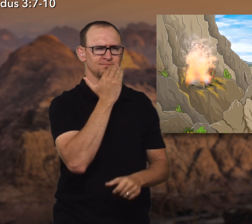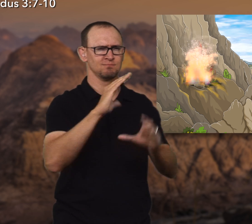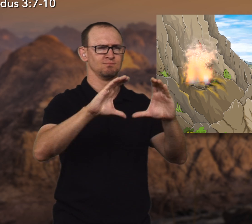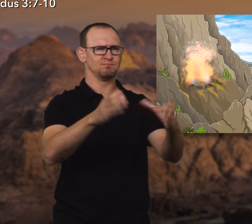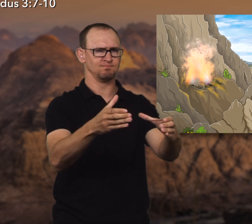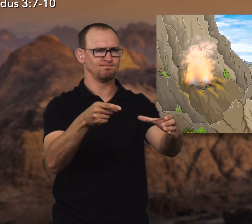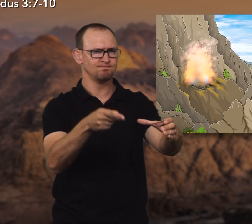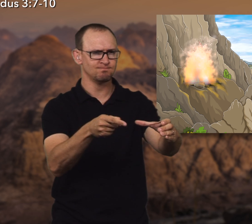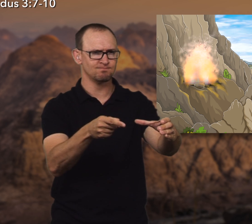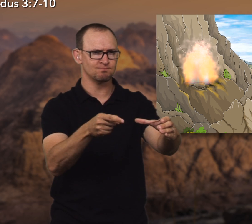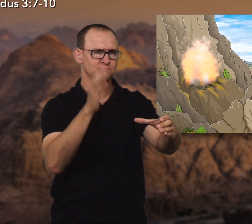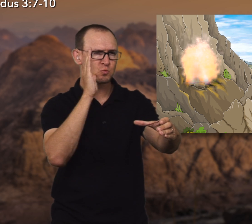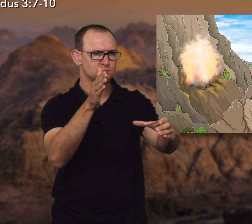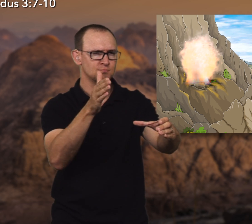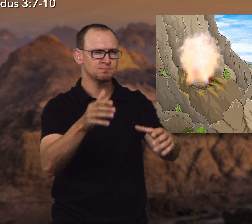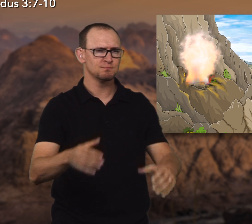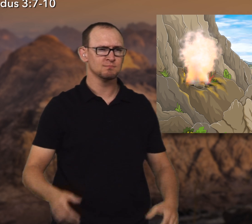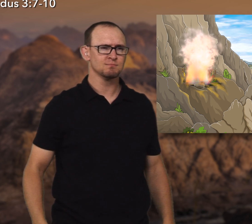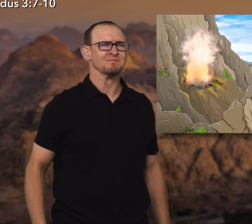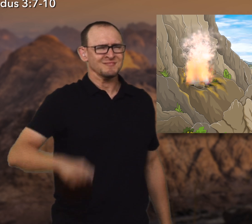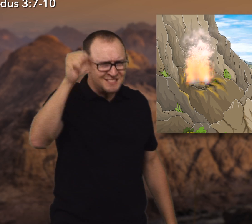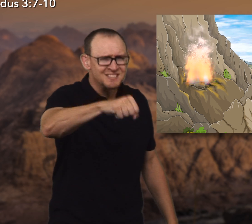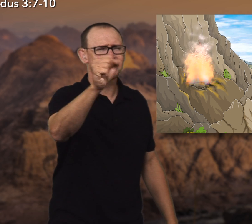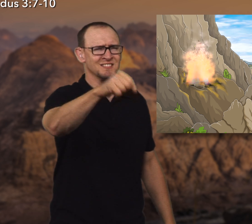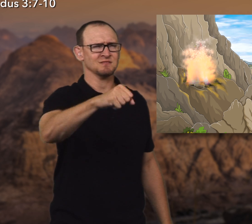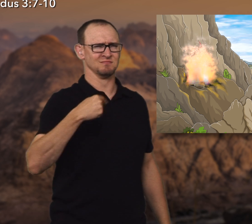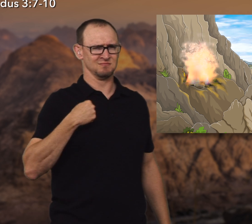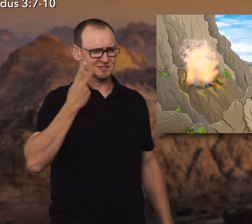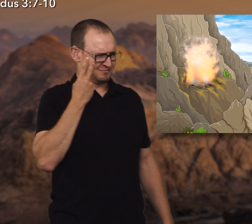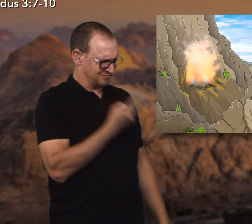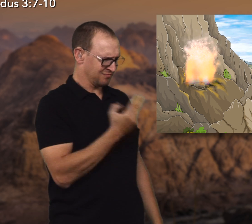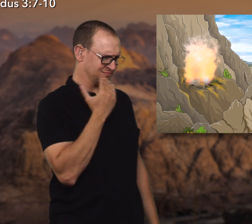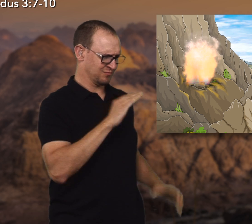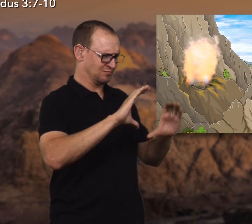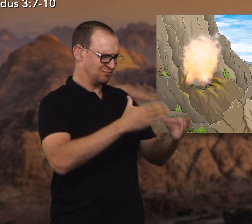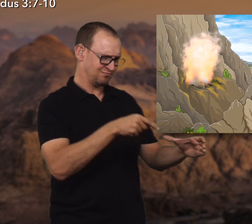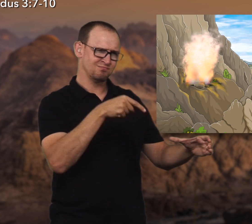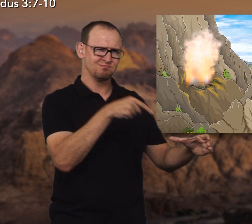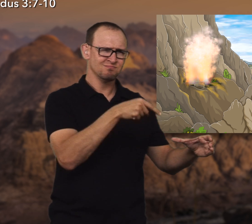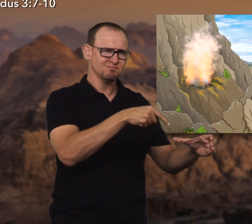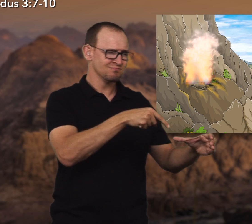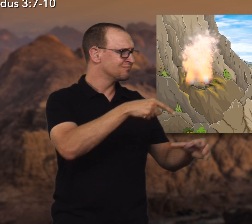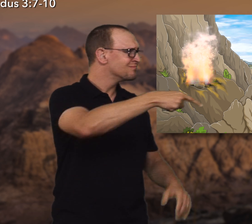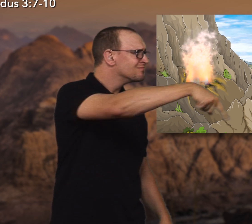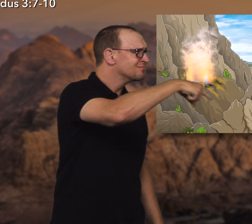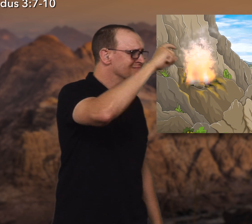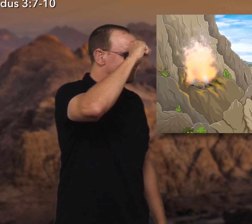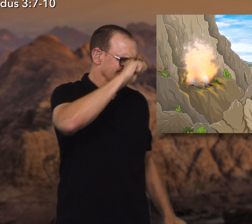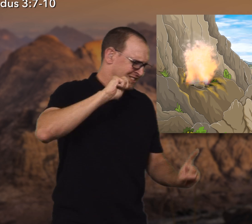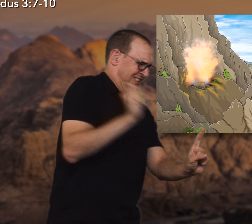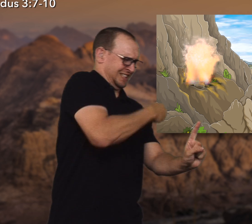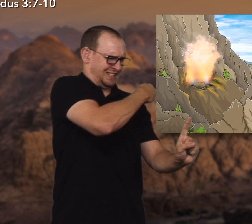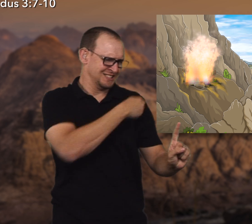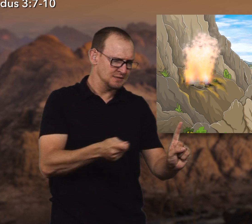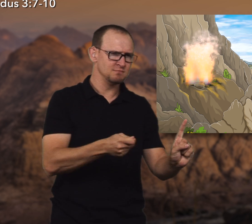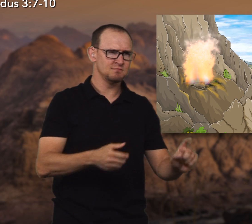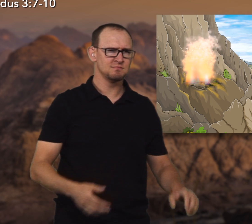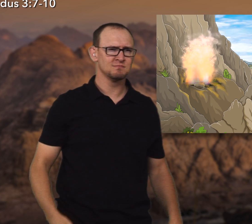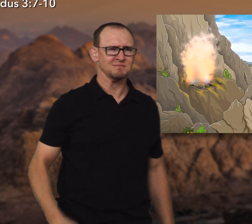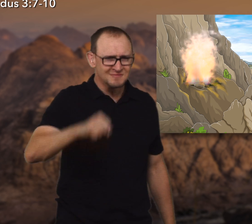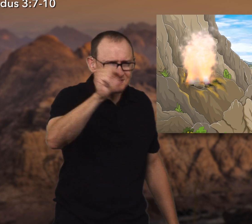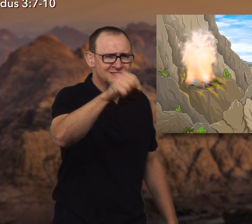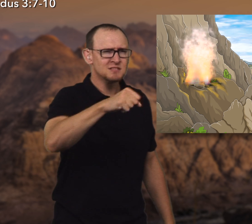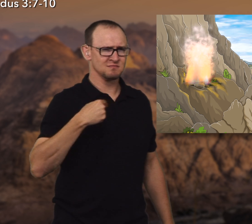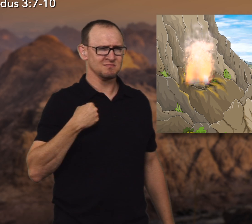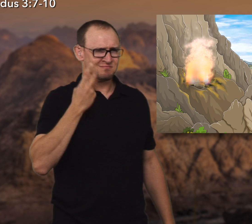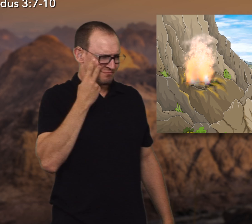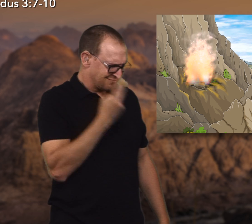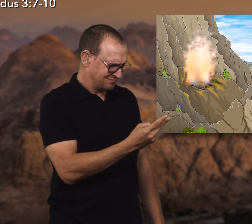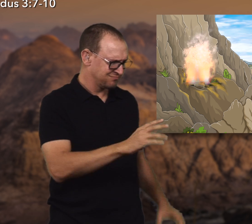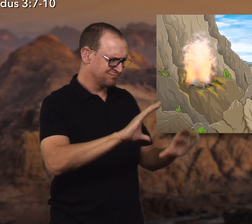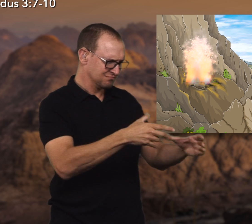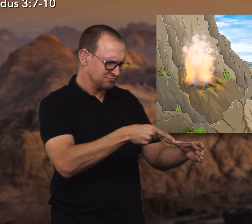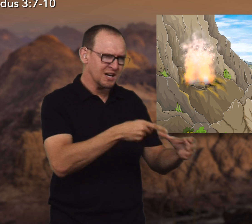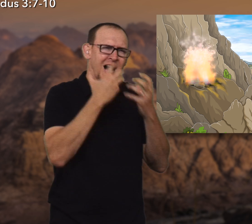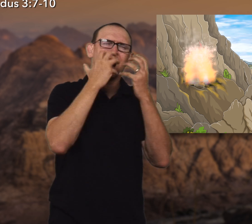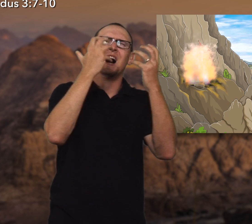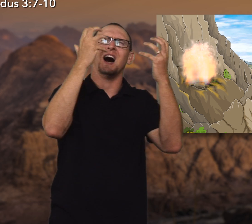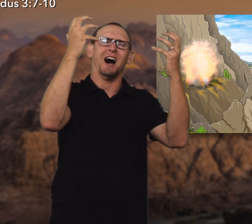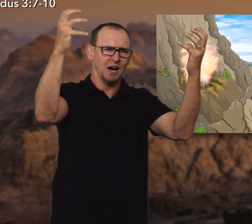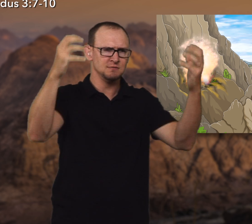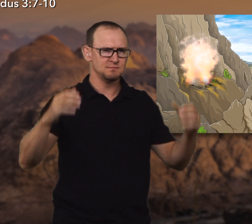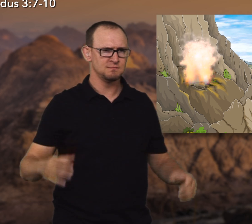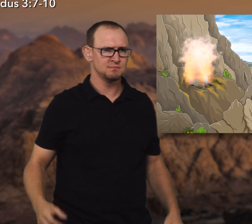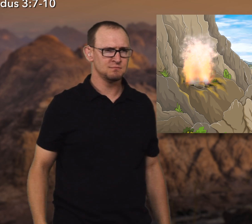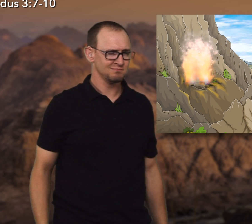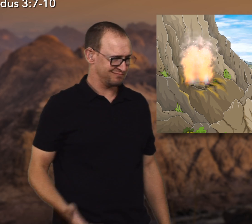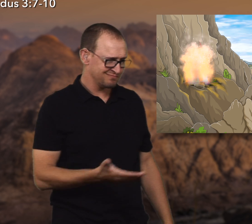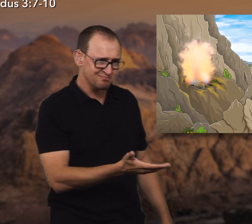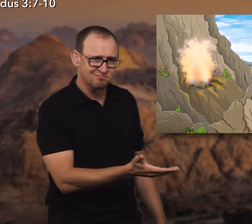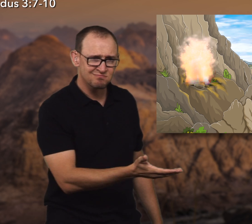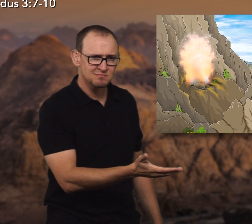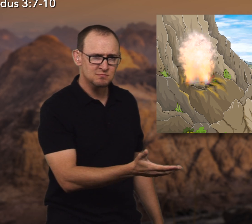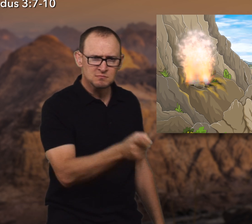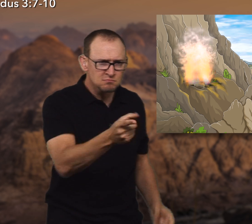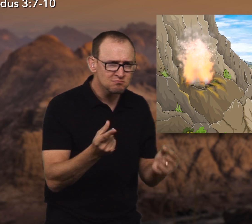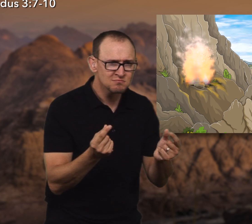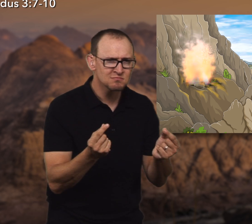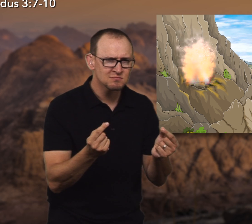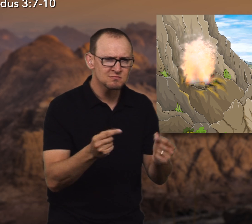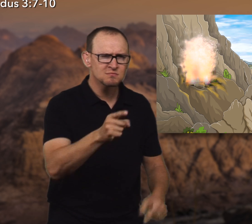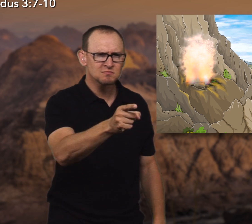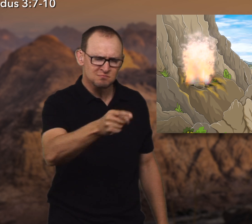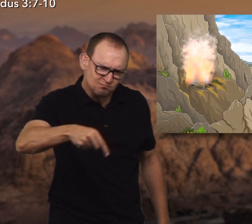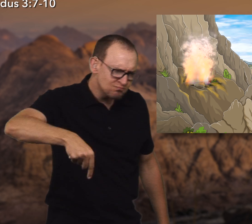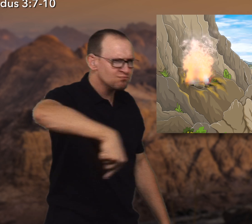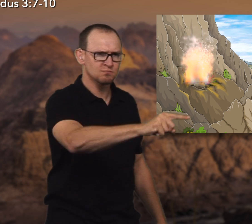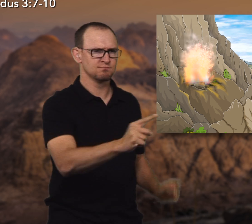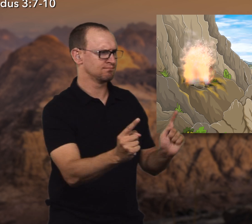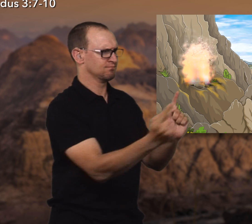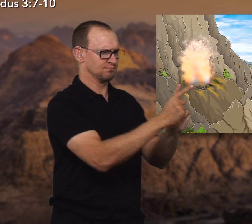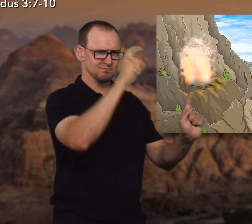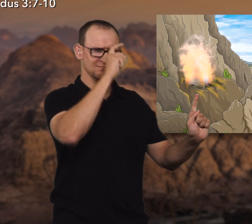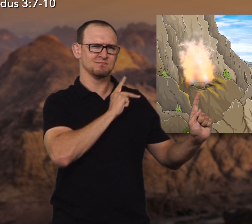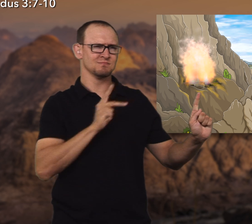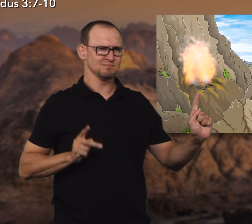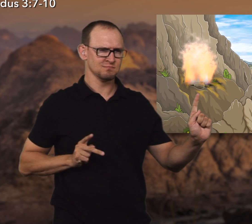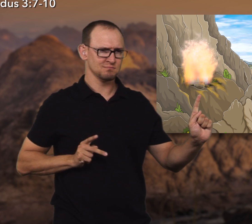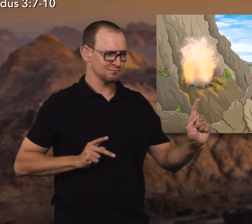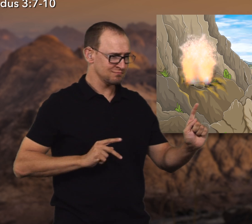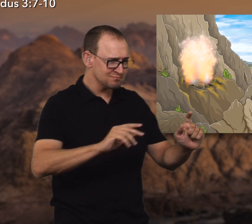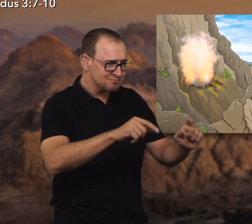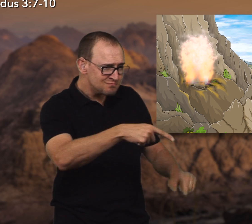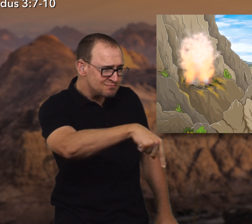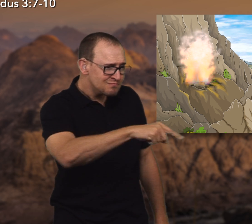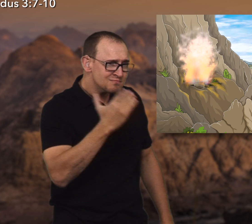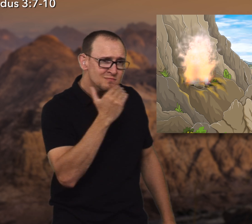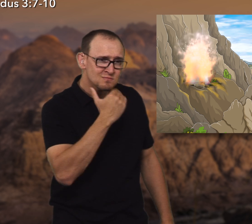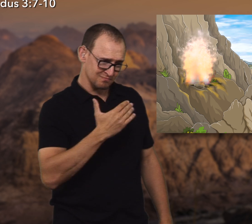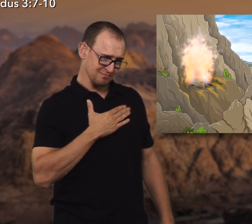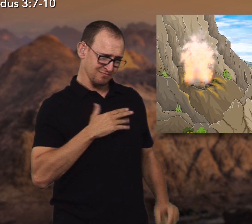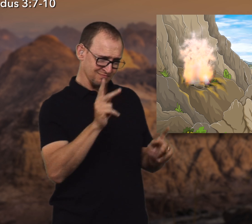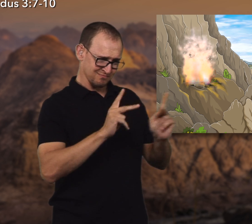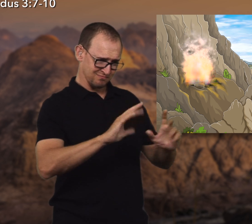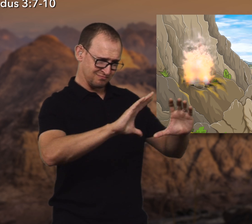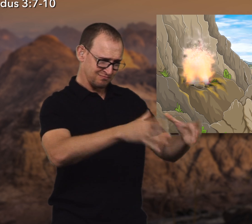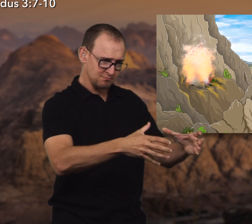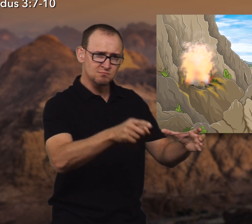And now the cry of the Israelites has reached Me, and I have seen how severely the Egyptians are oppressing them. Therefore, go!